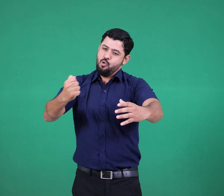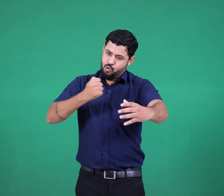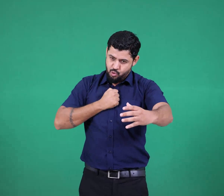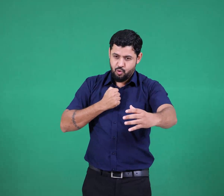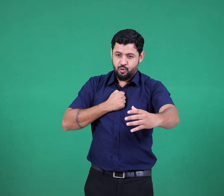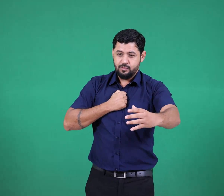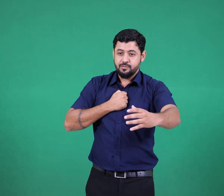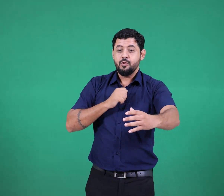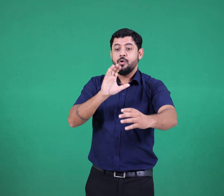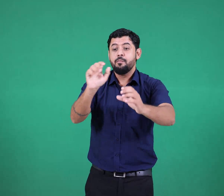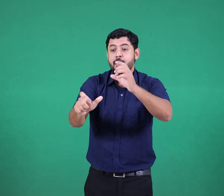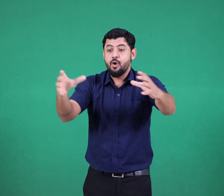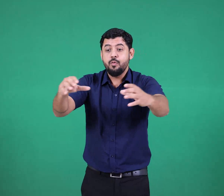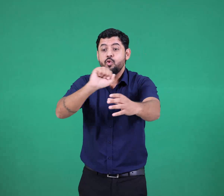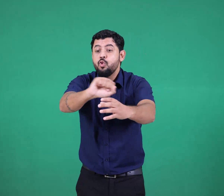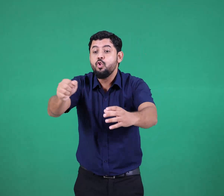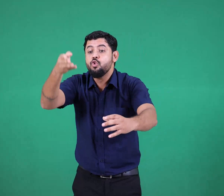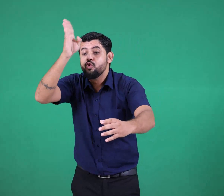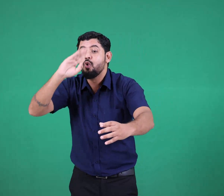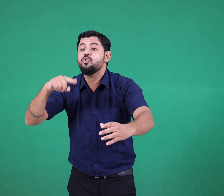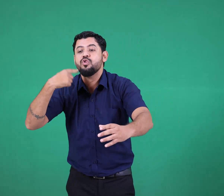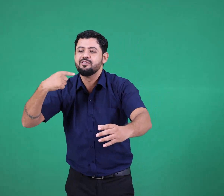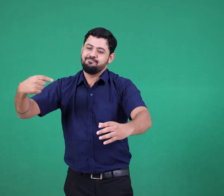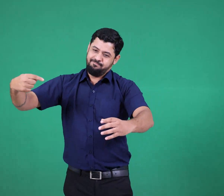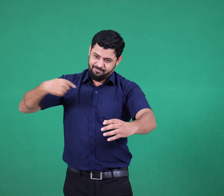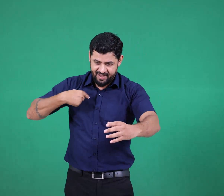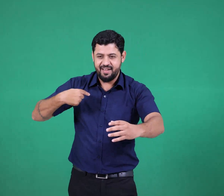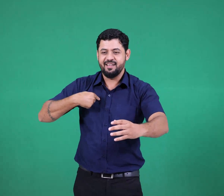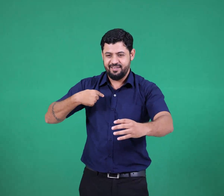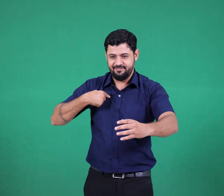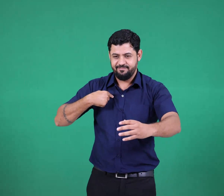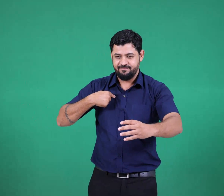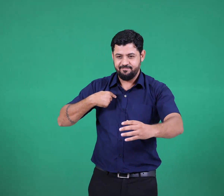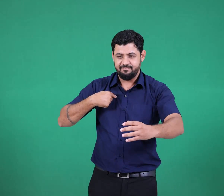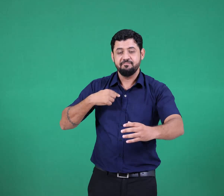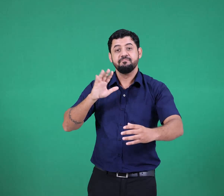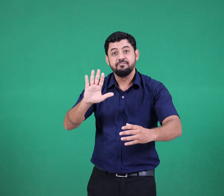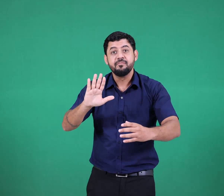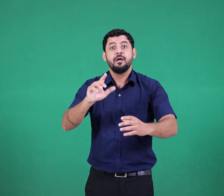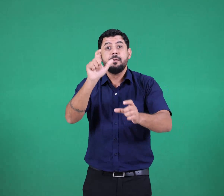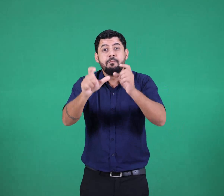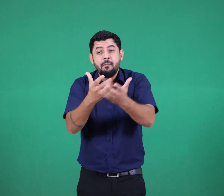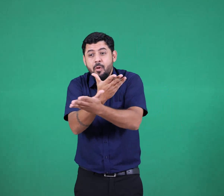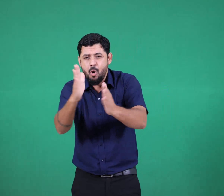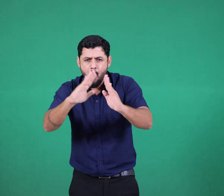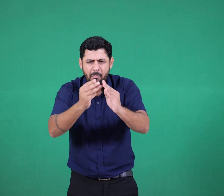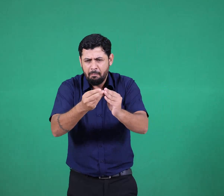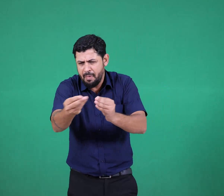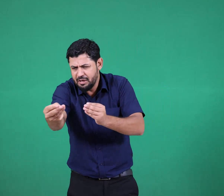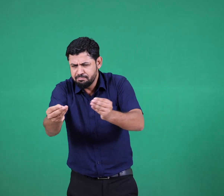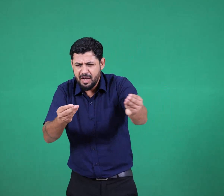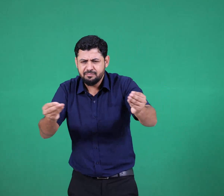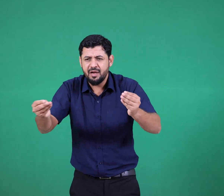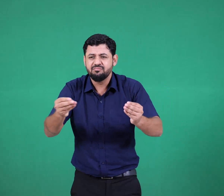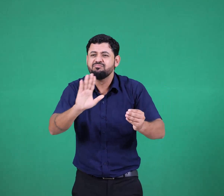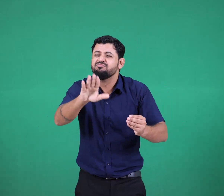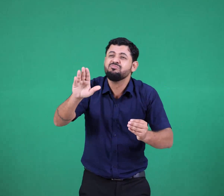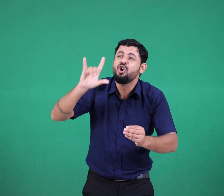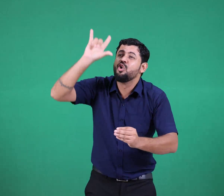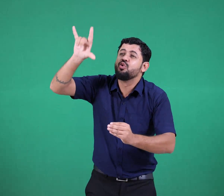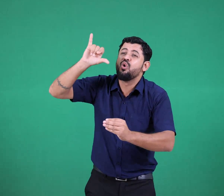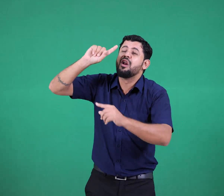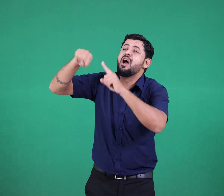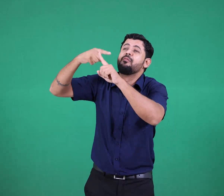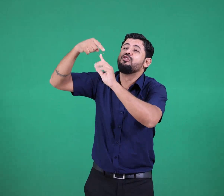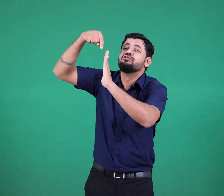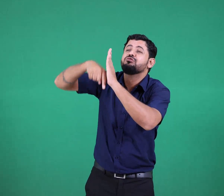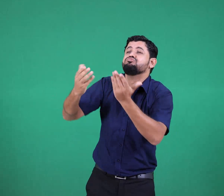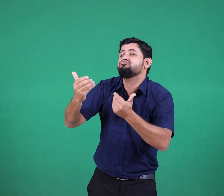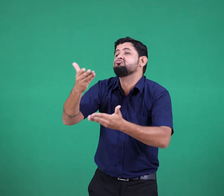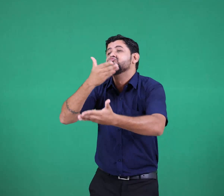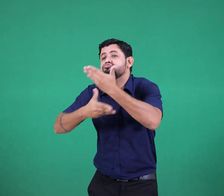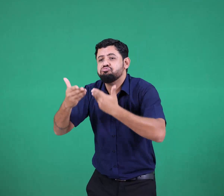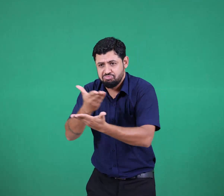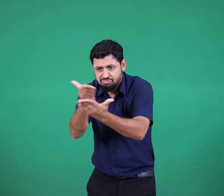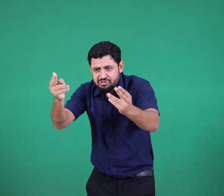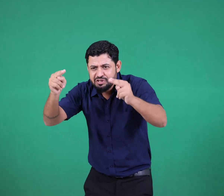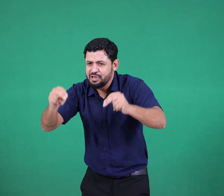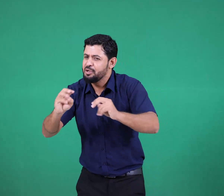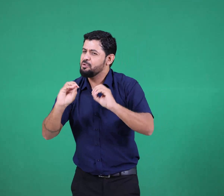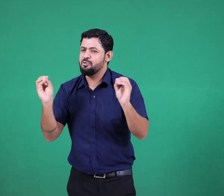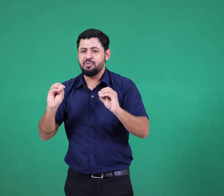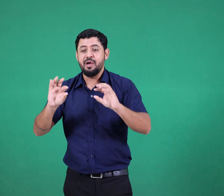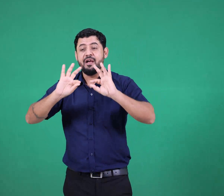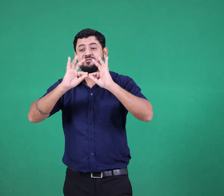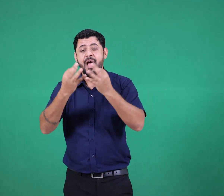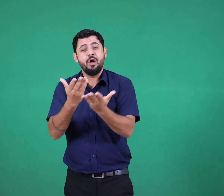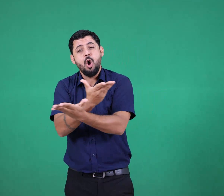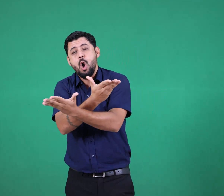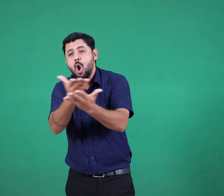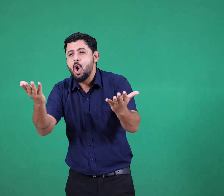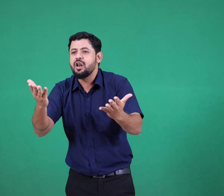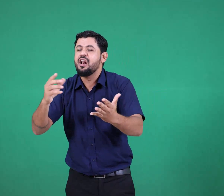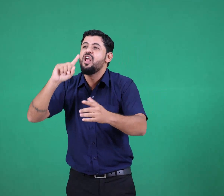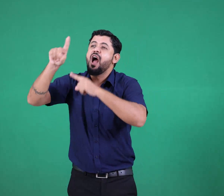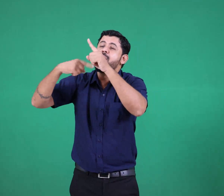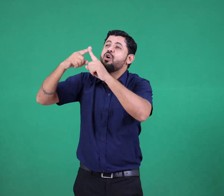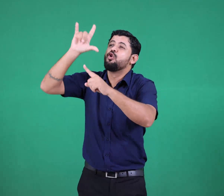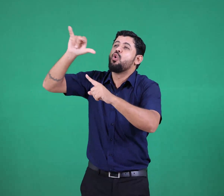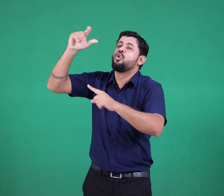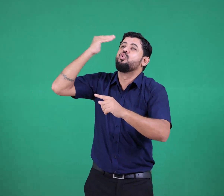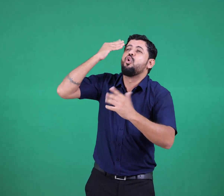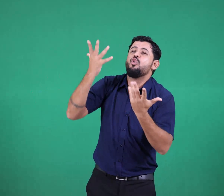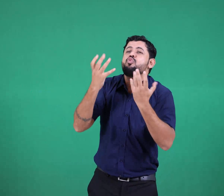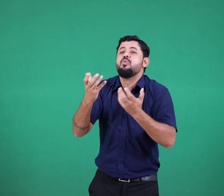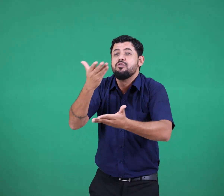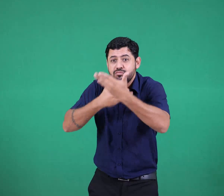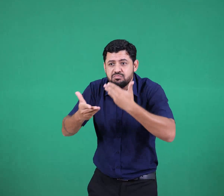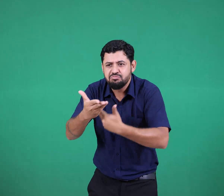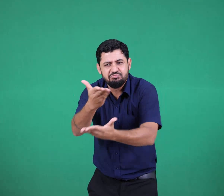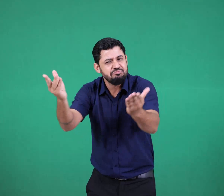And I will be their God, and they will be My people.